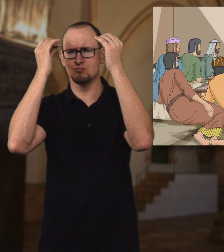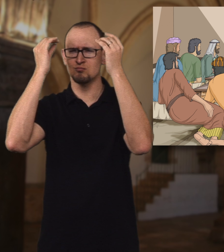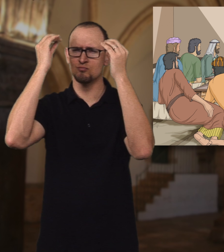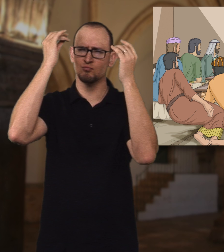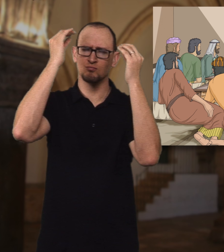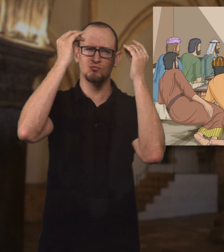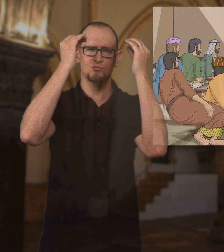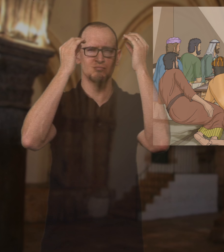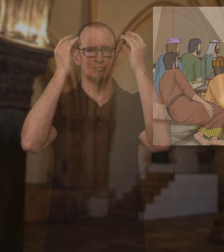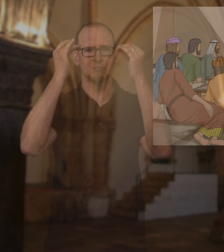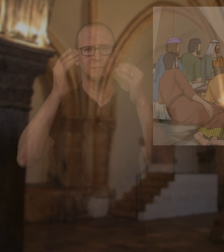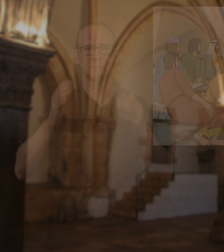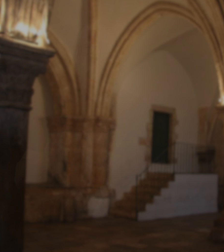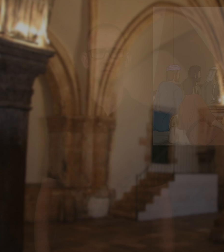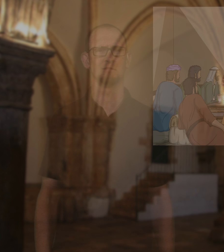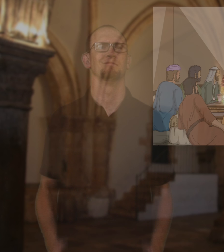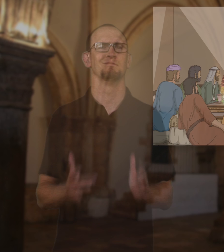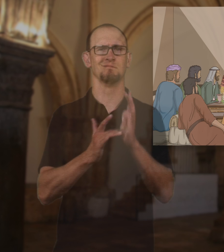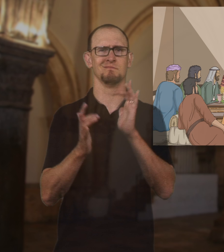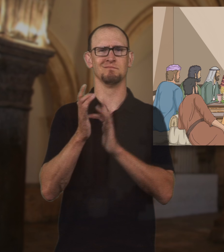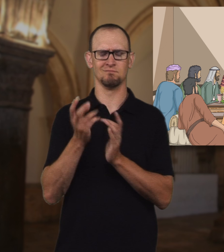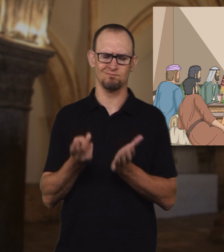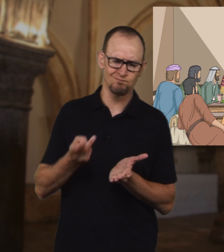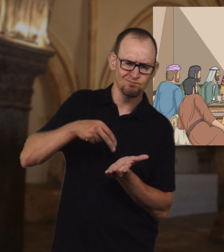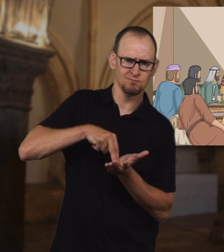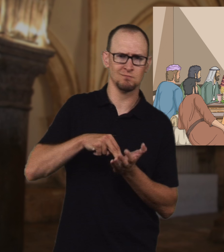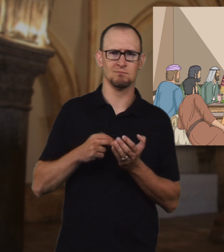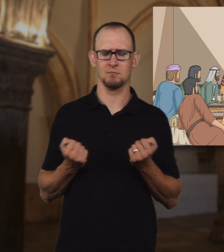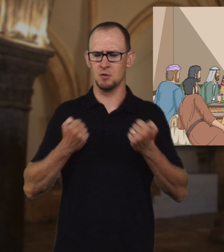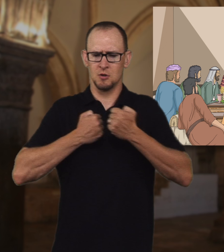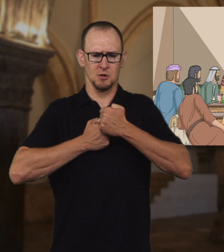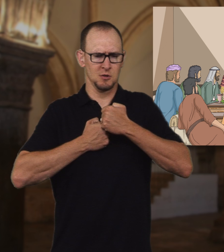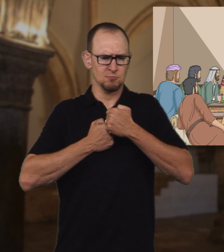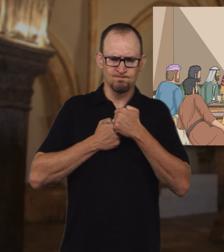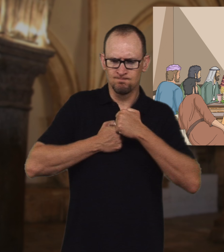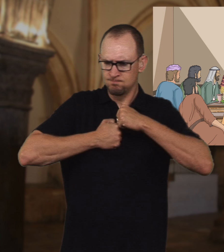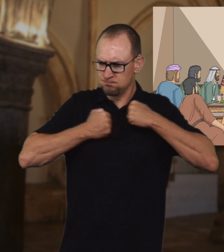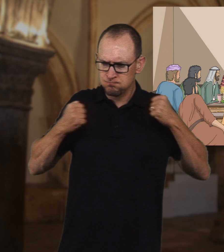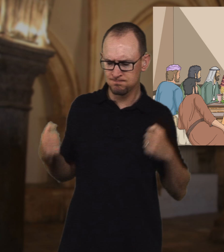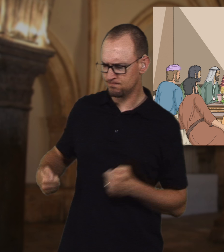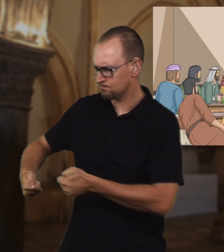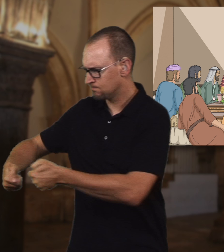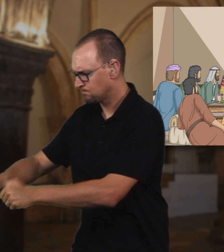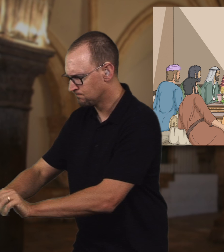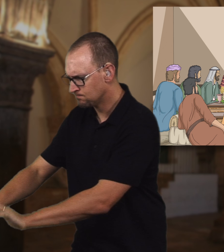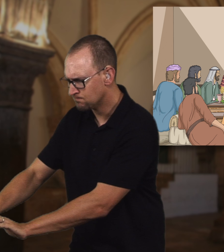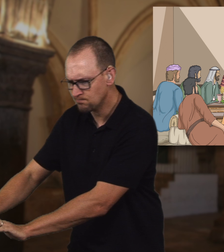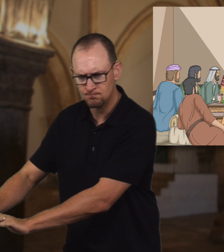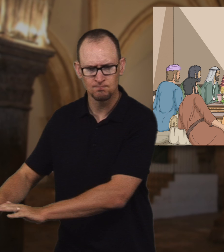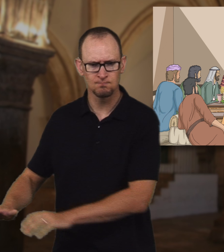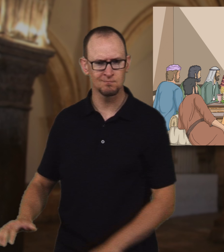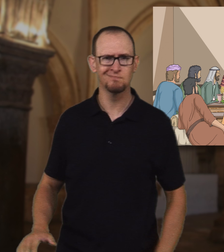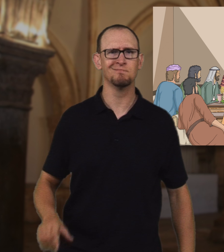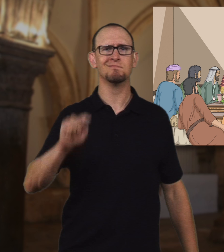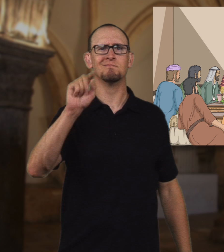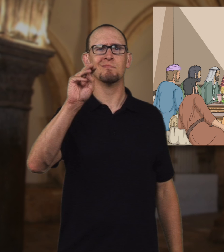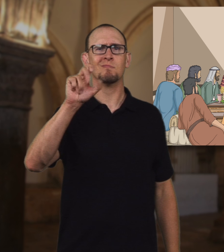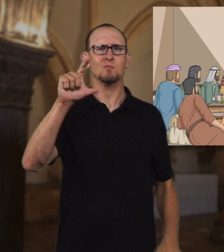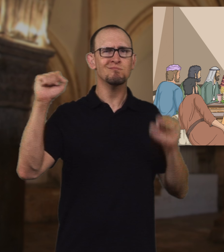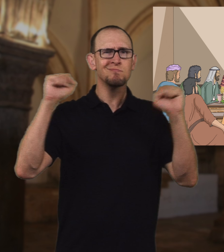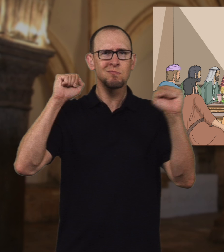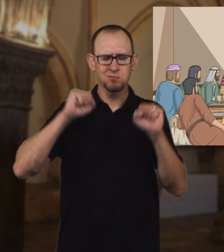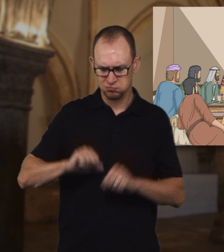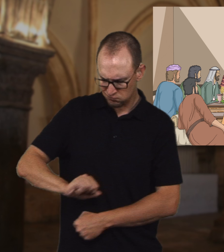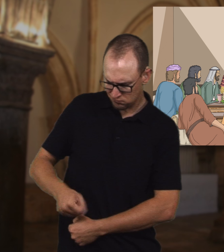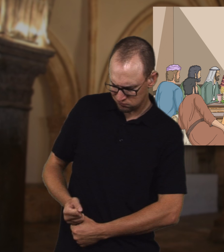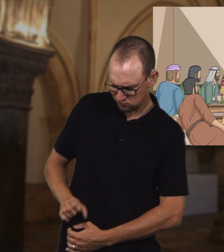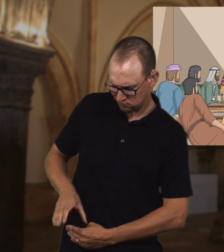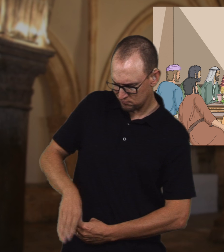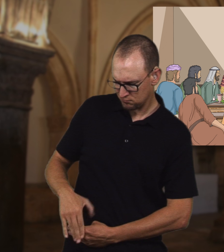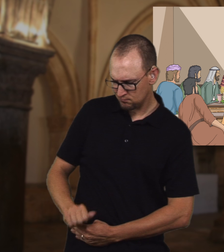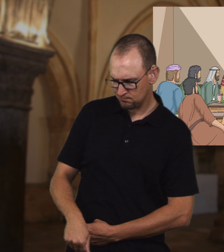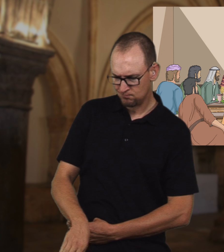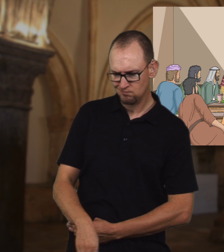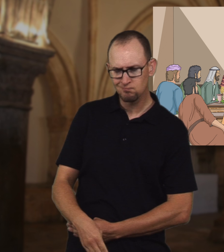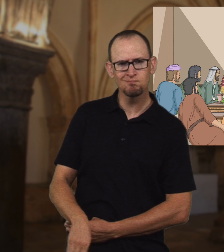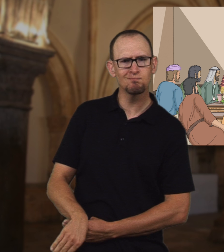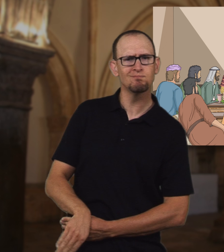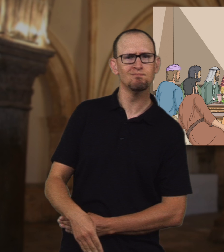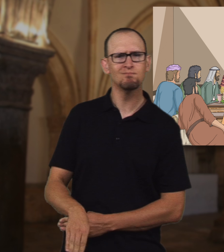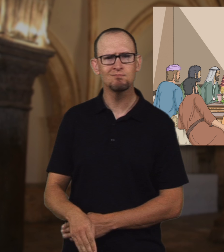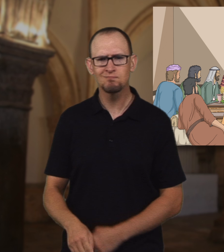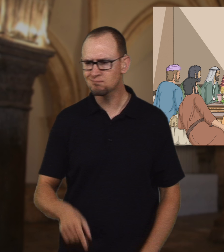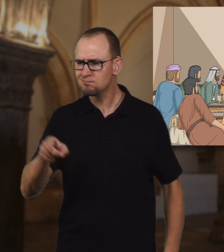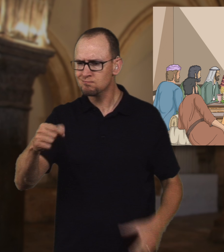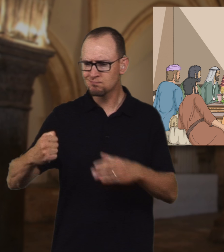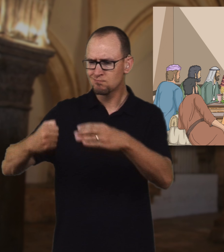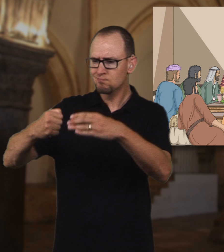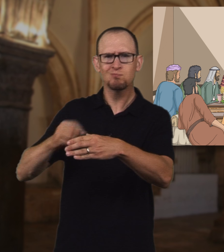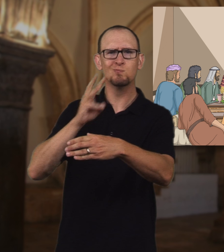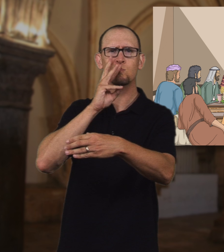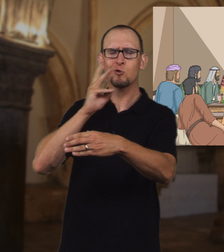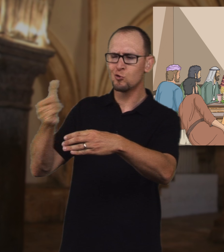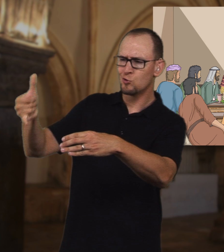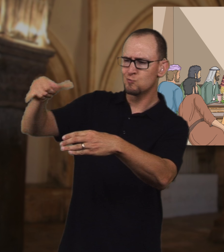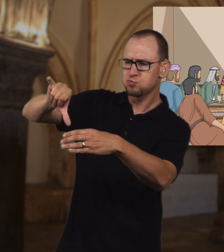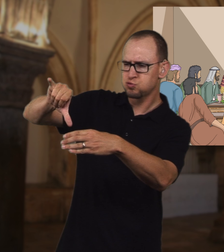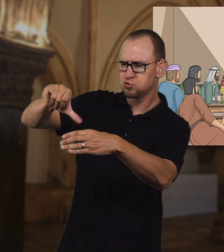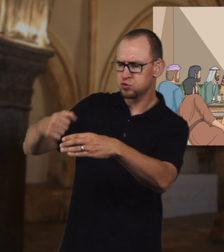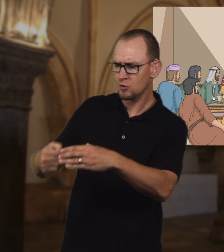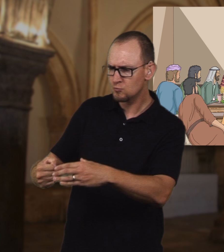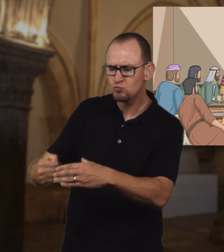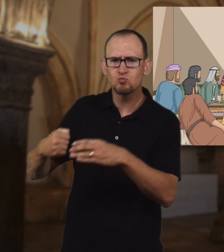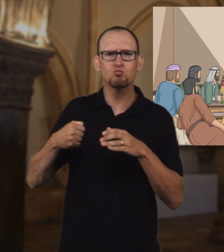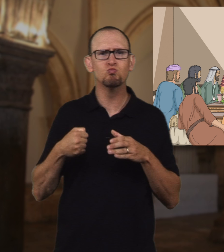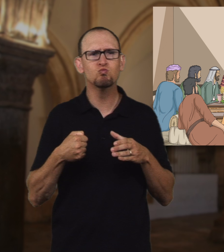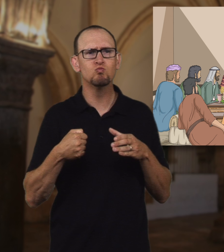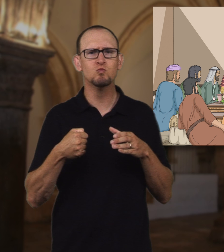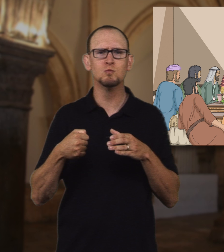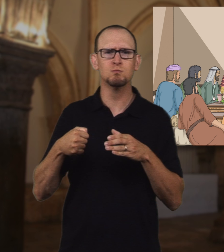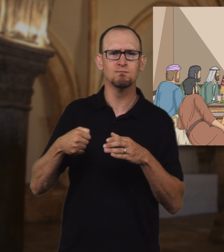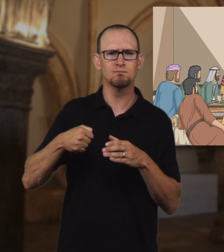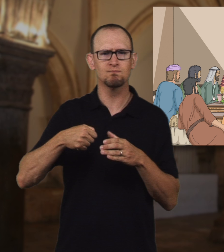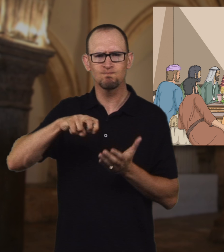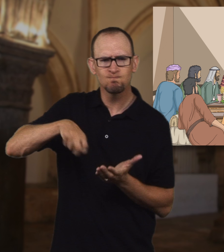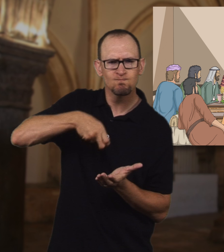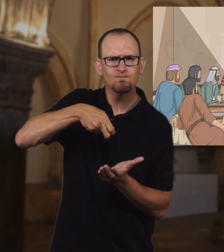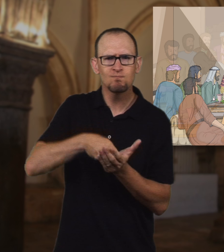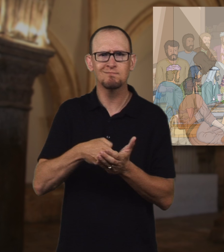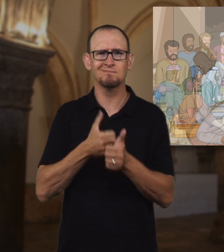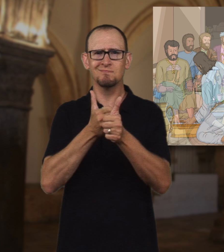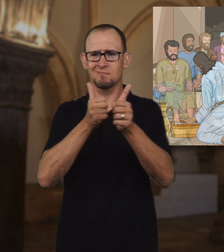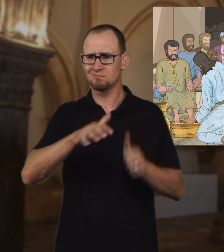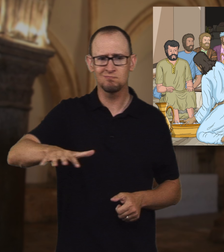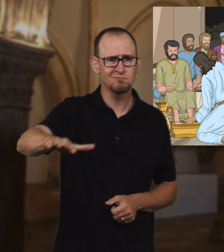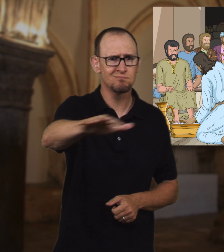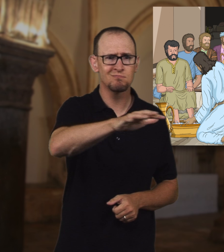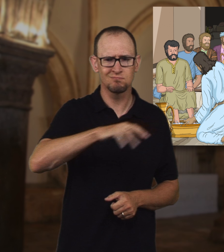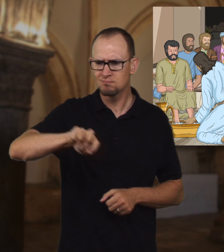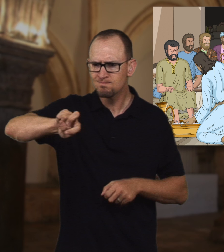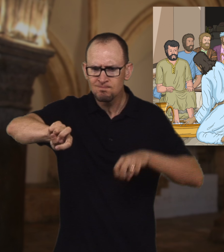So He got up from the supper, laid aside His outer garments, and wrapped a towel around His waist.